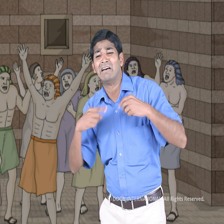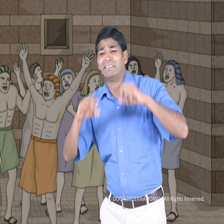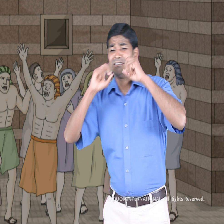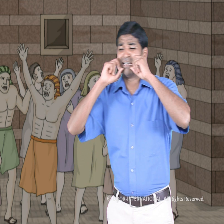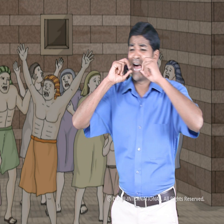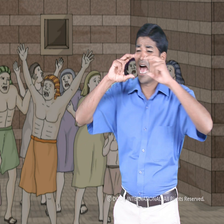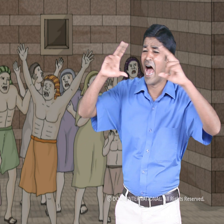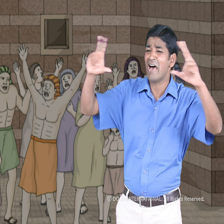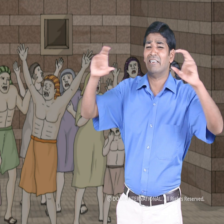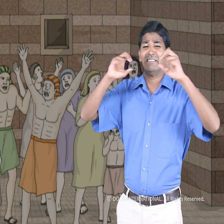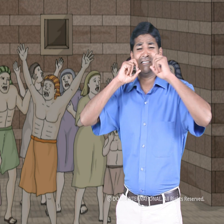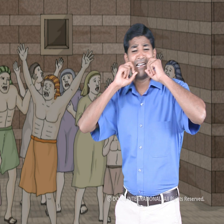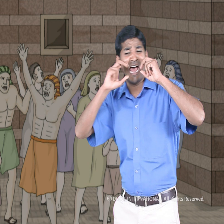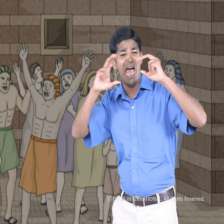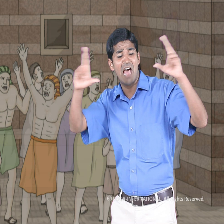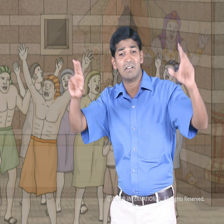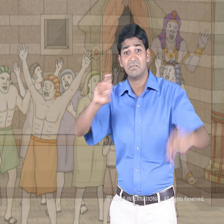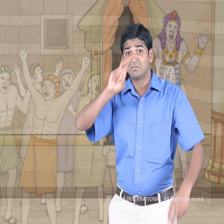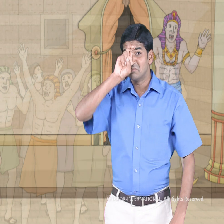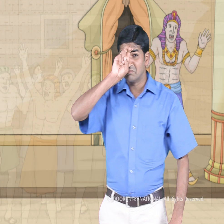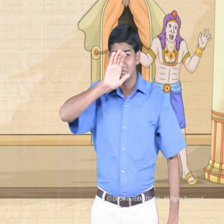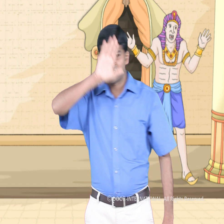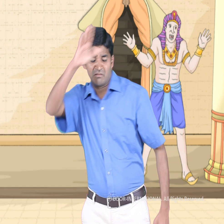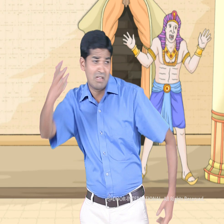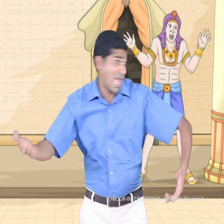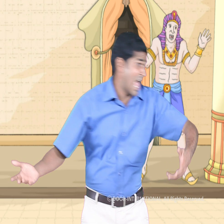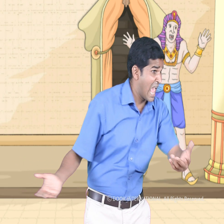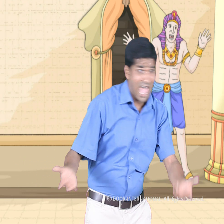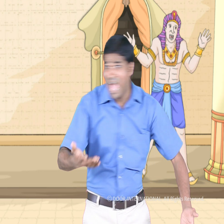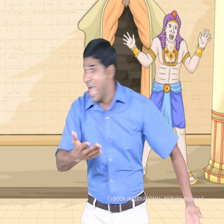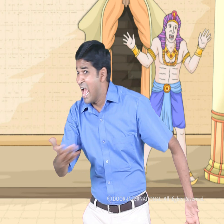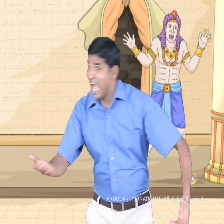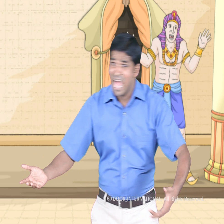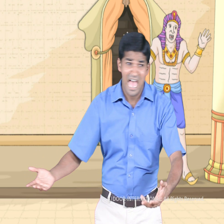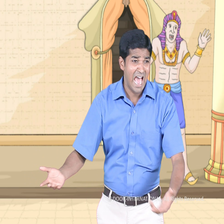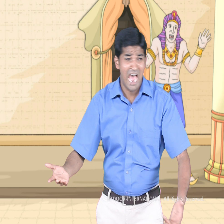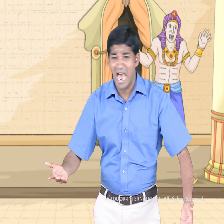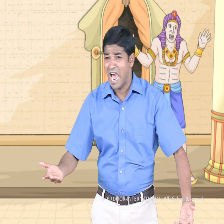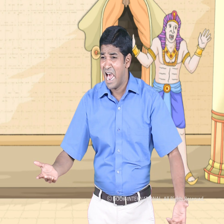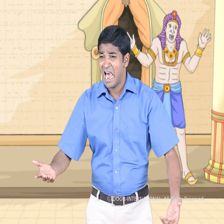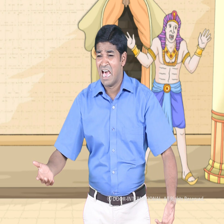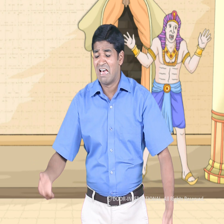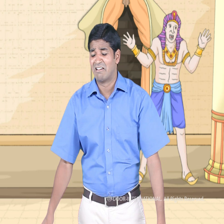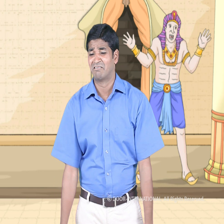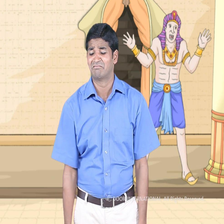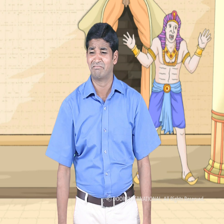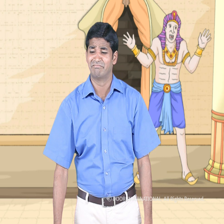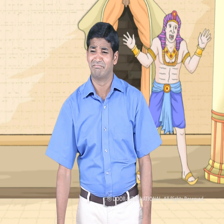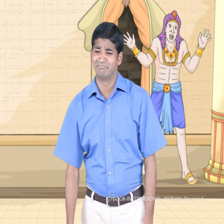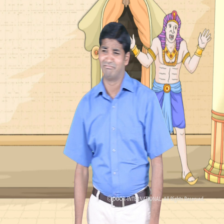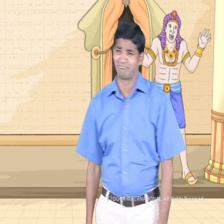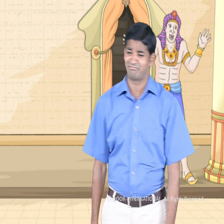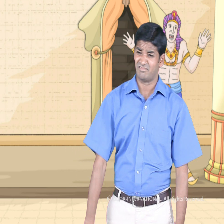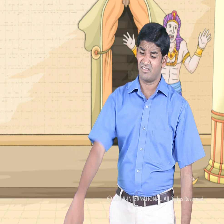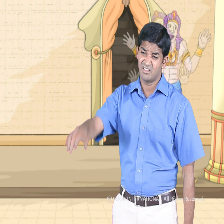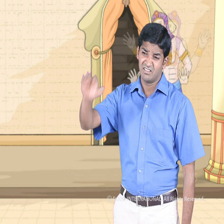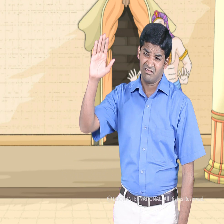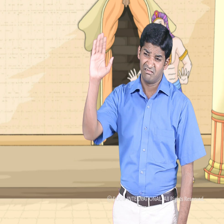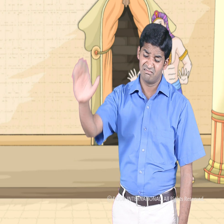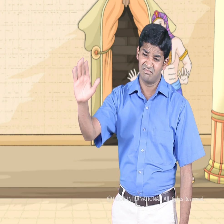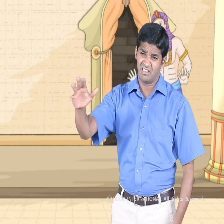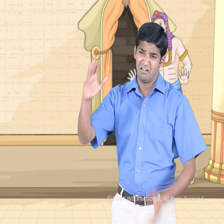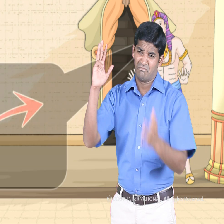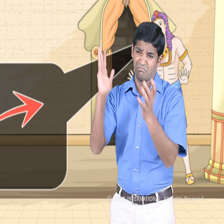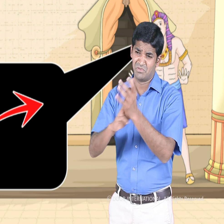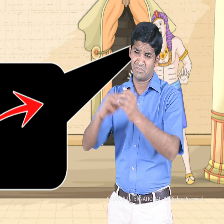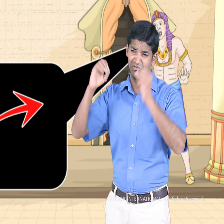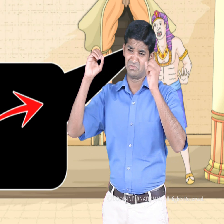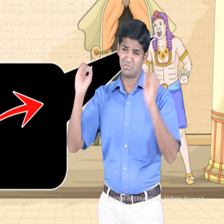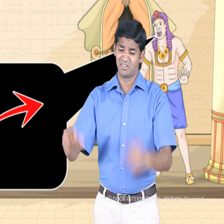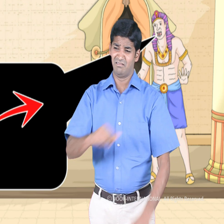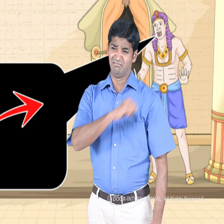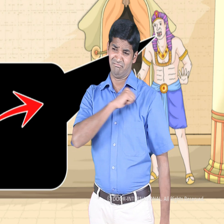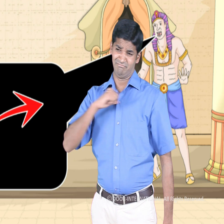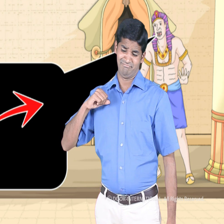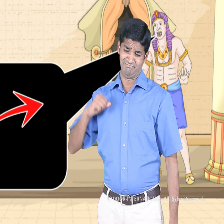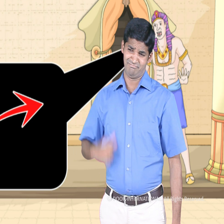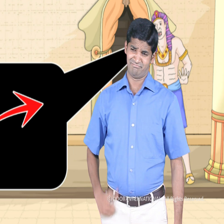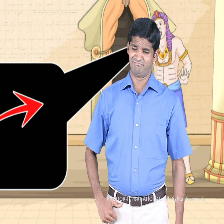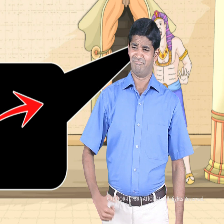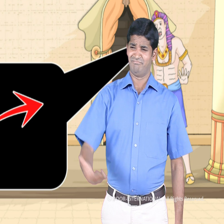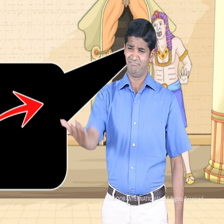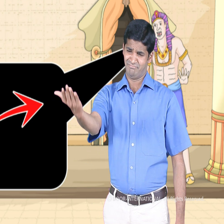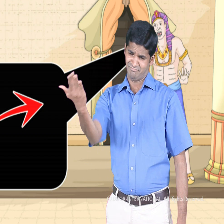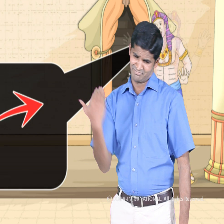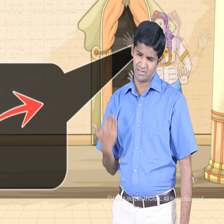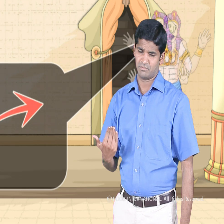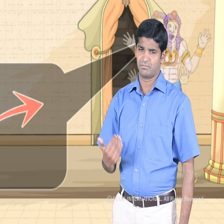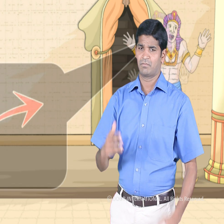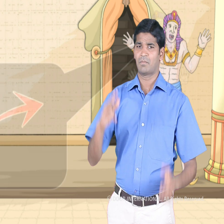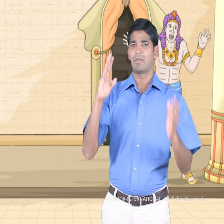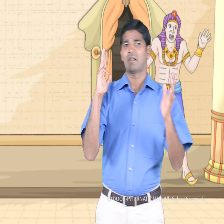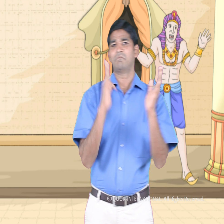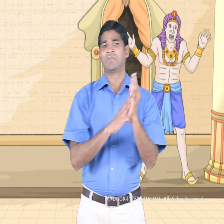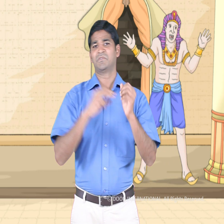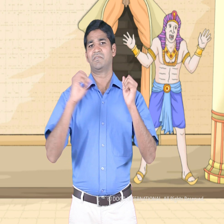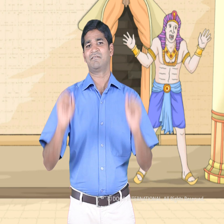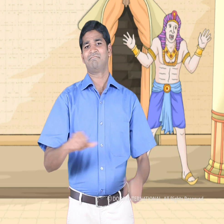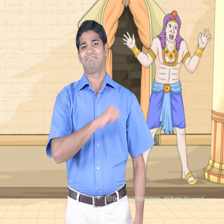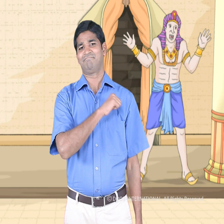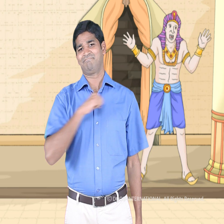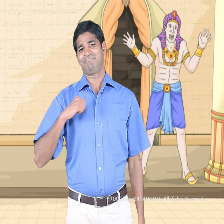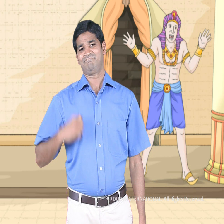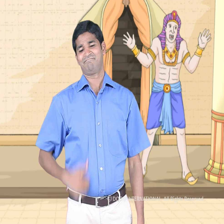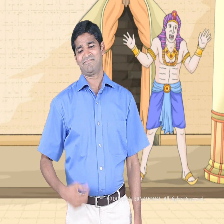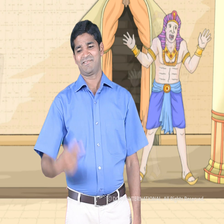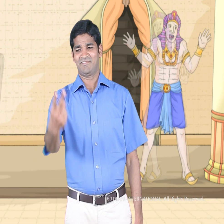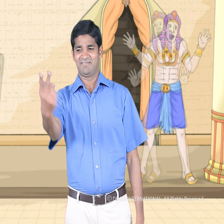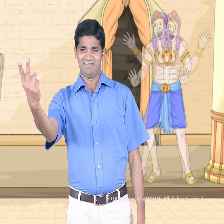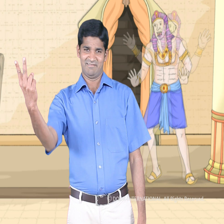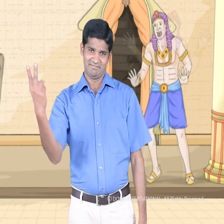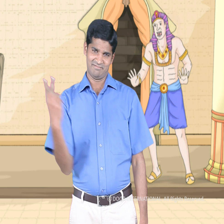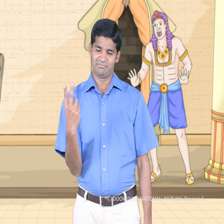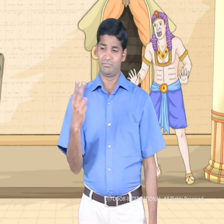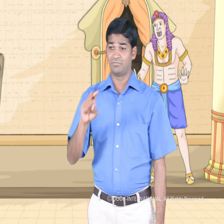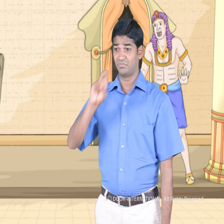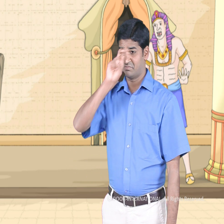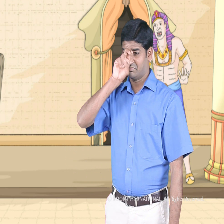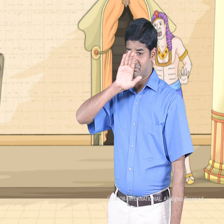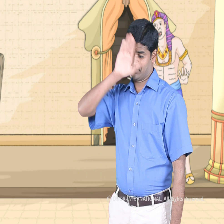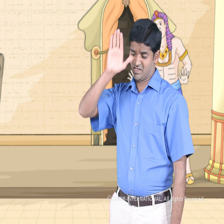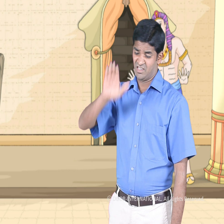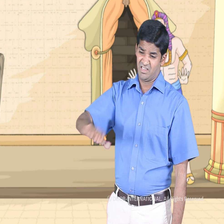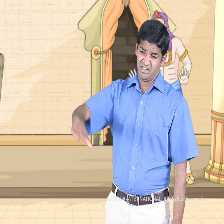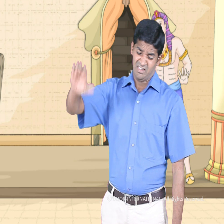Then Pharaoh summoned Moses and Aaron by night and said, “Get up, leave my people, both you and the Israelites!